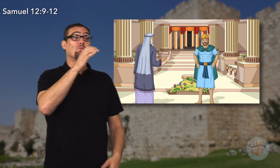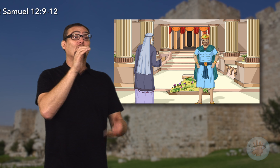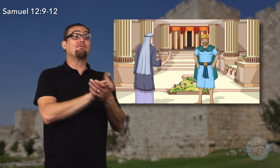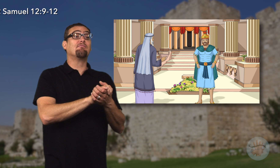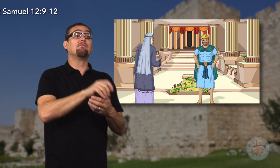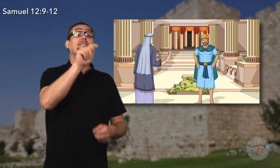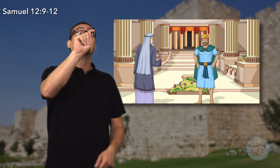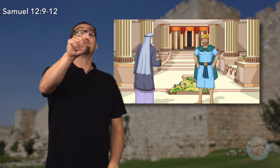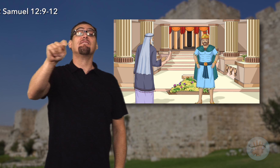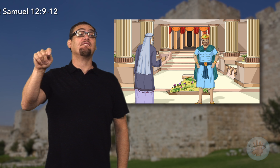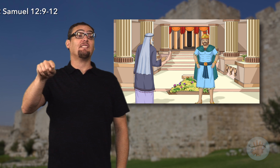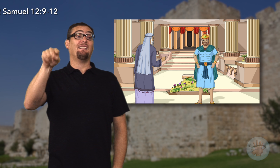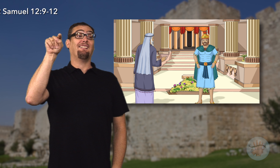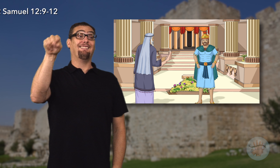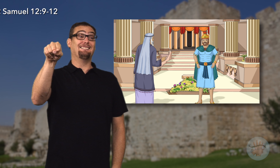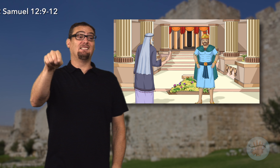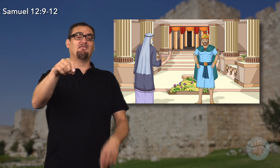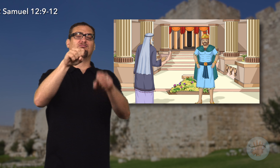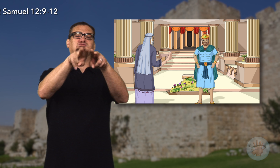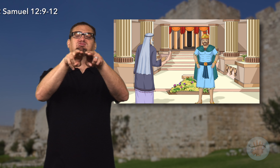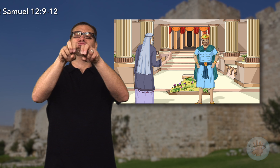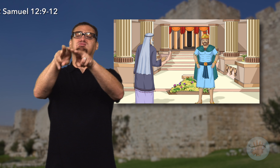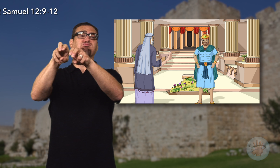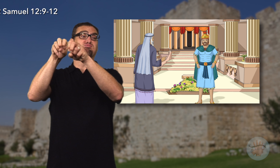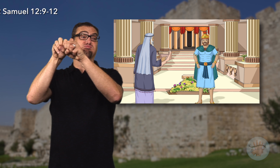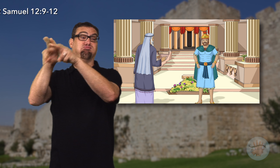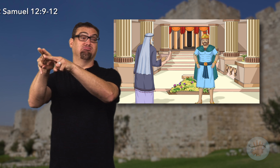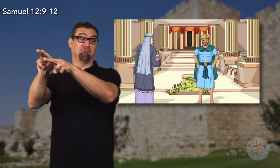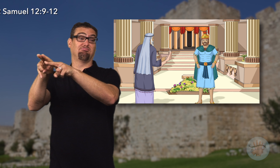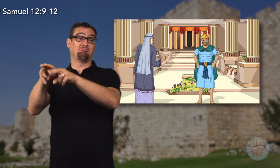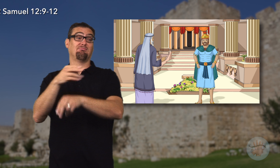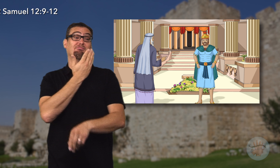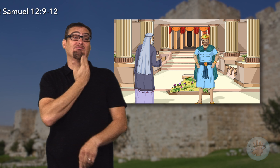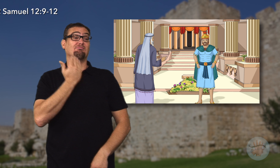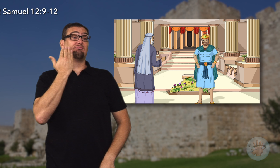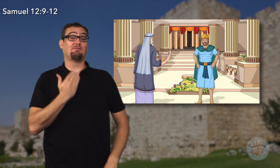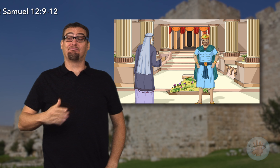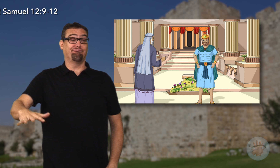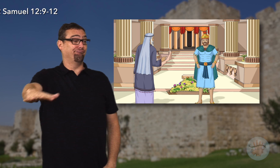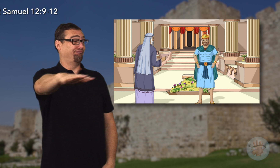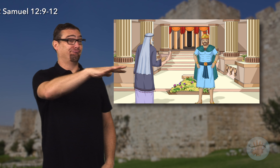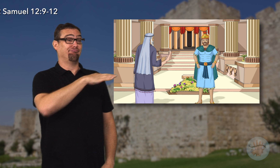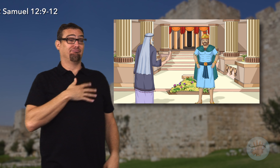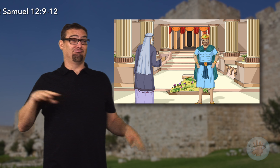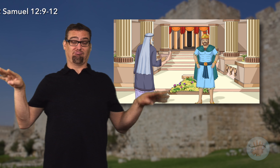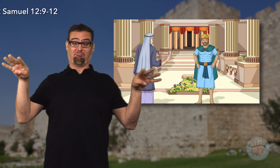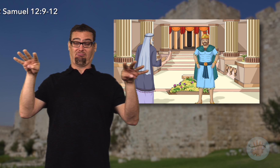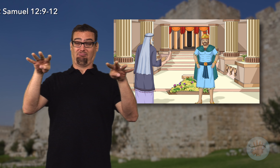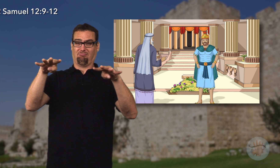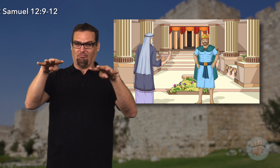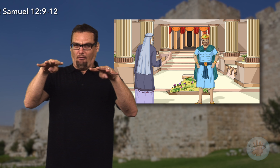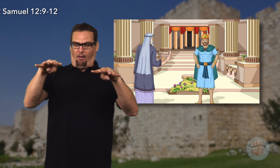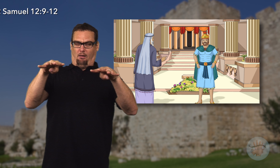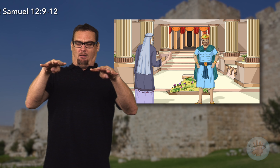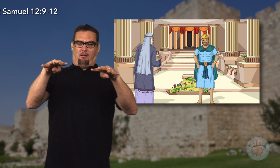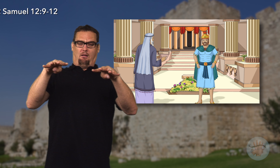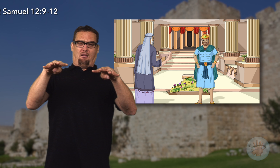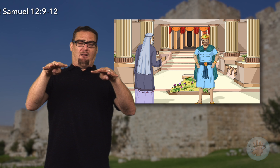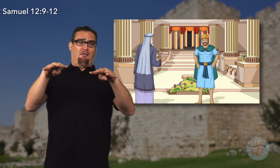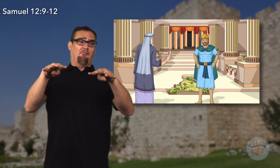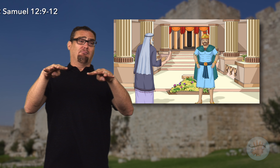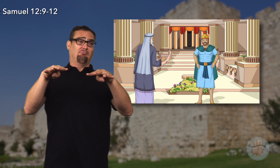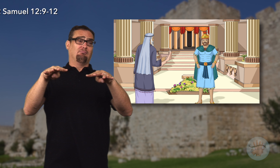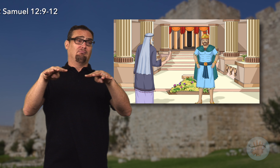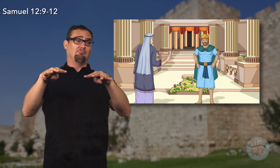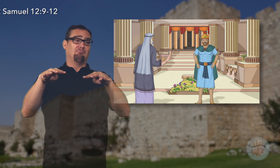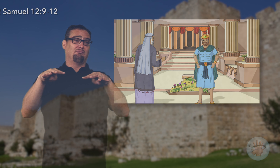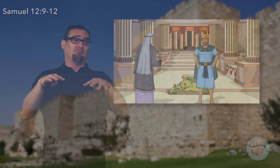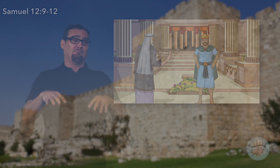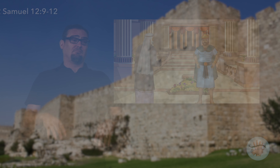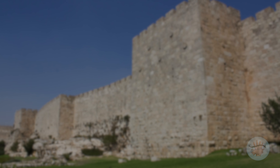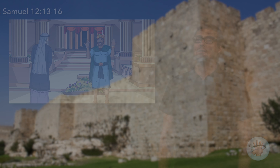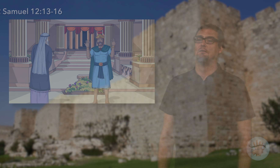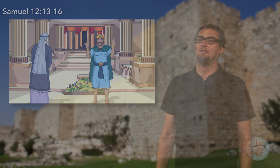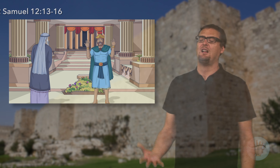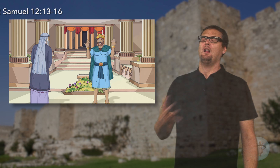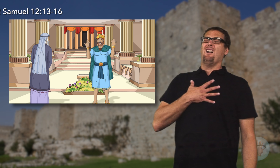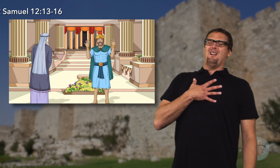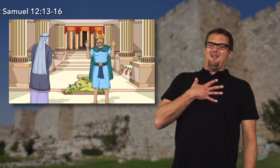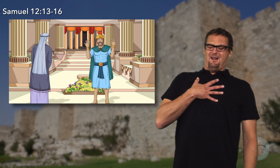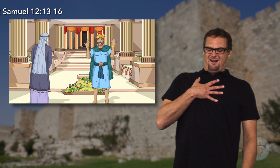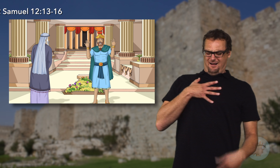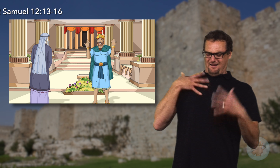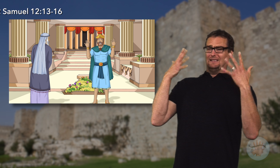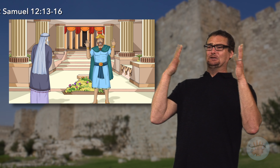You have acted in secret, but I will do this thing in broad daylight before all Israel.’”